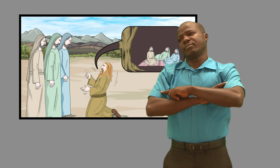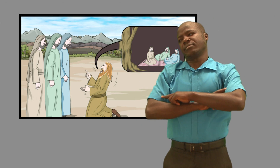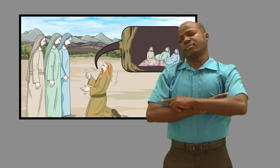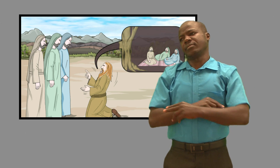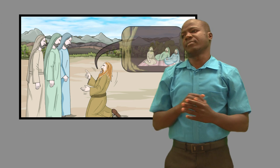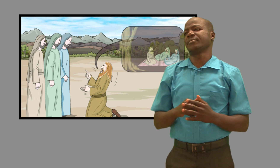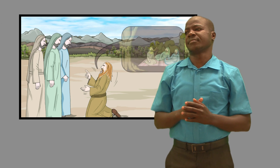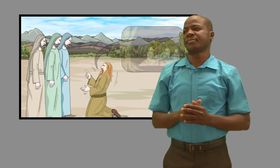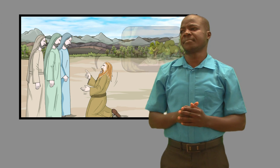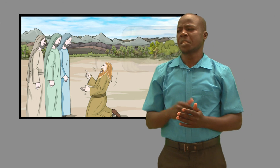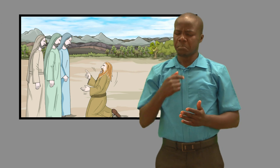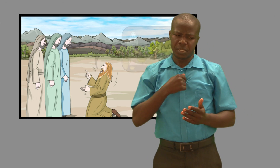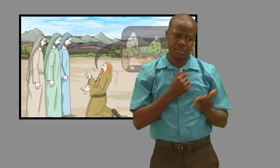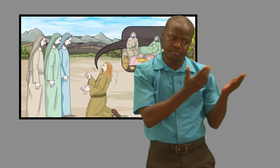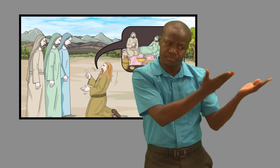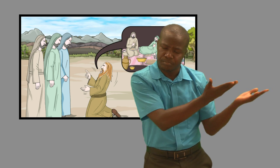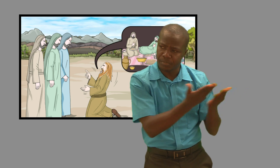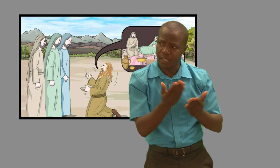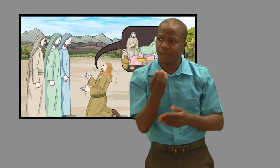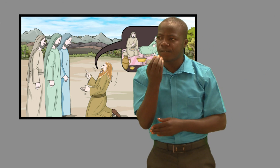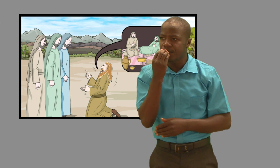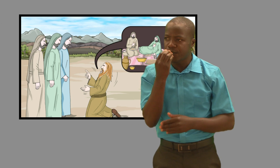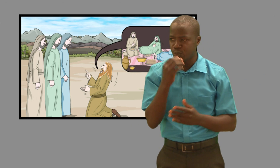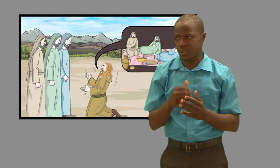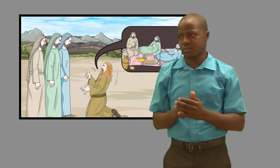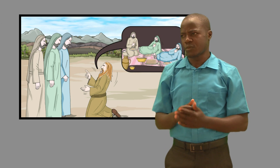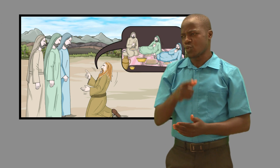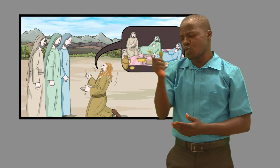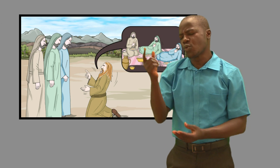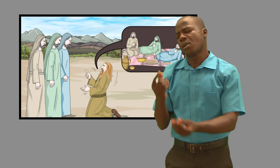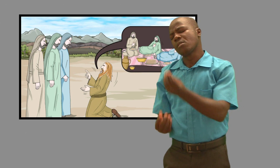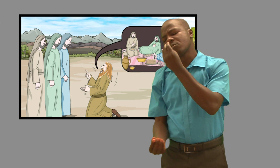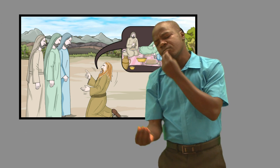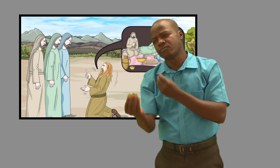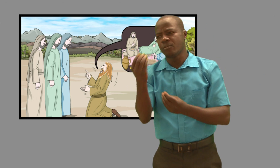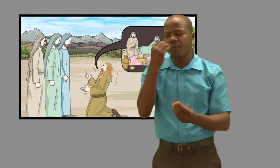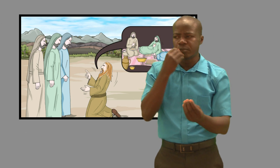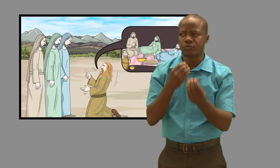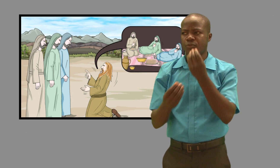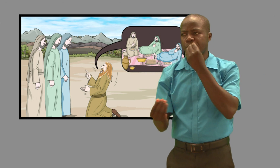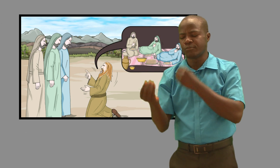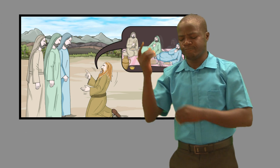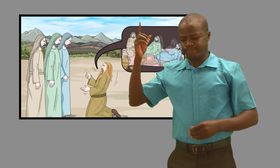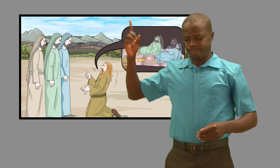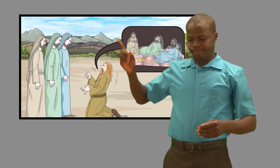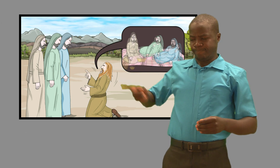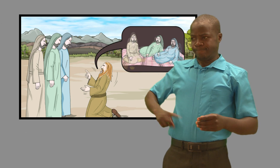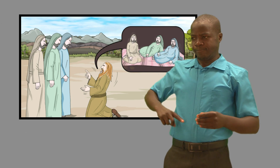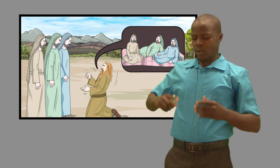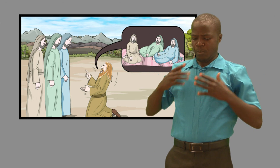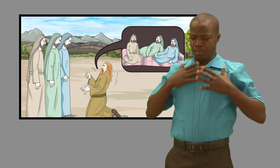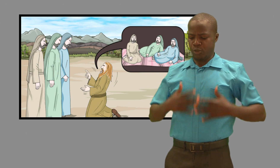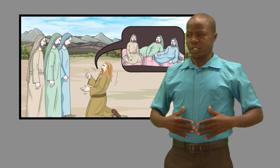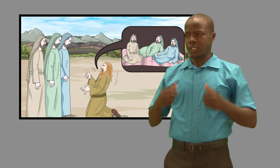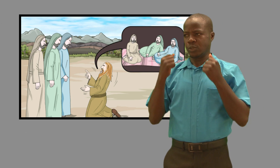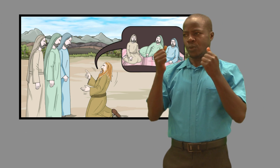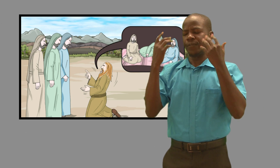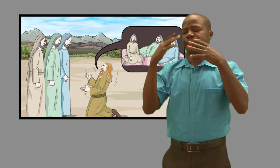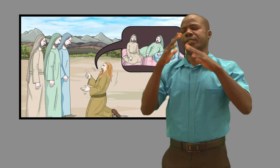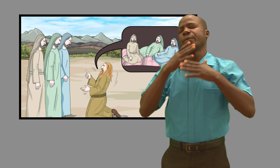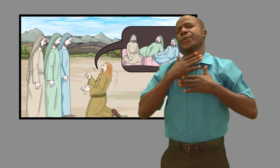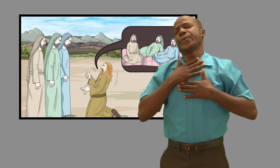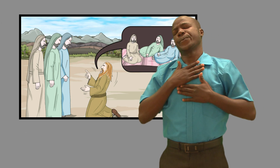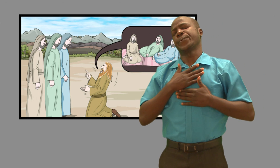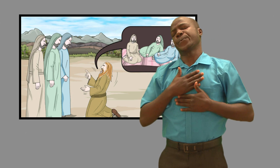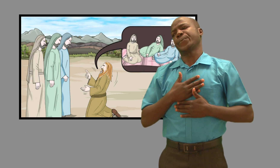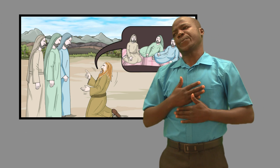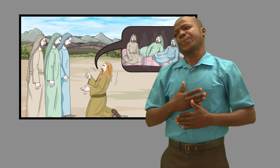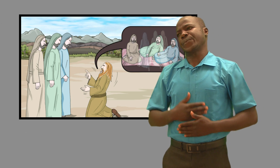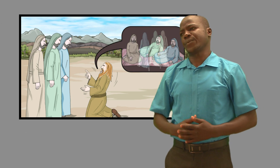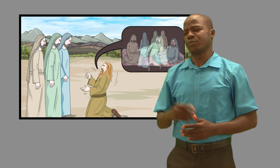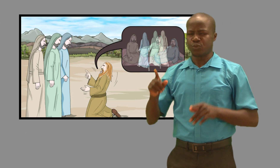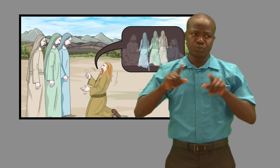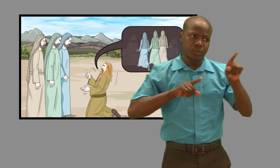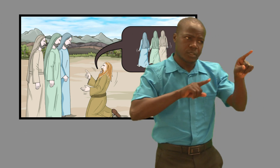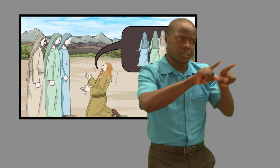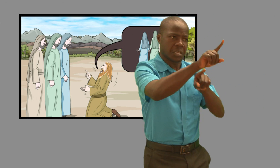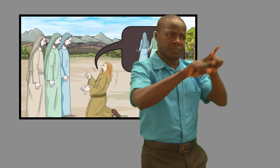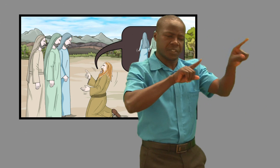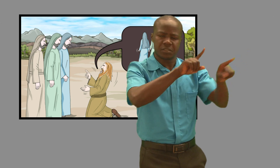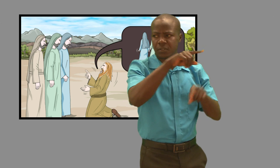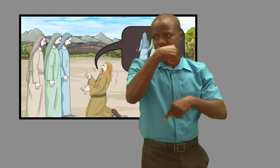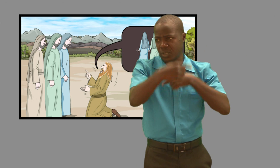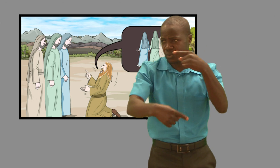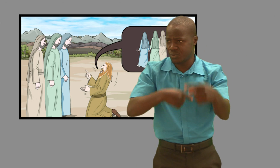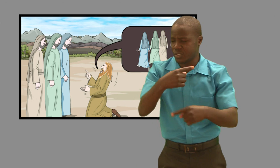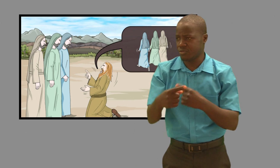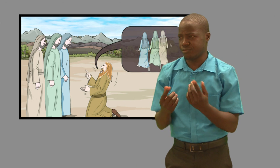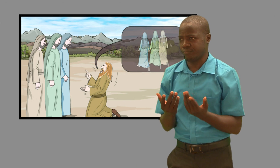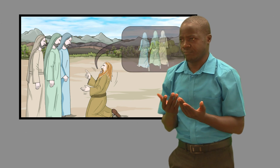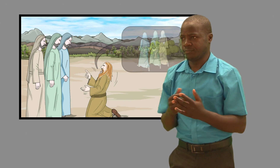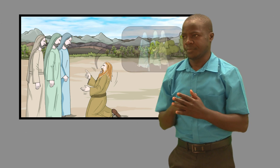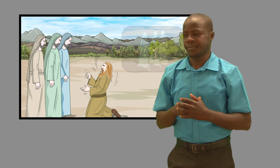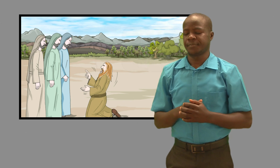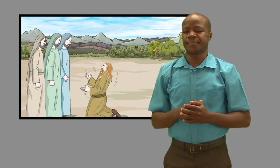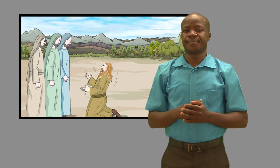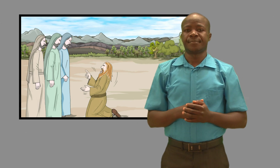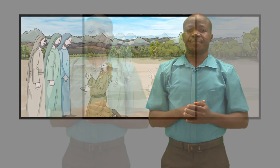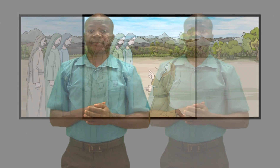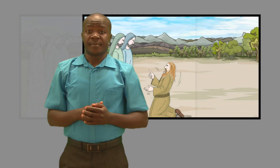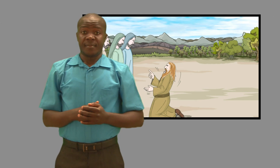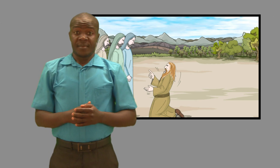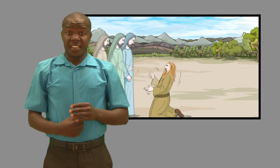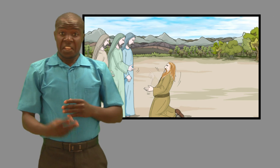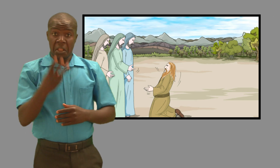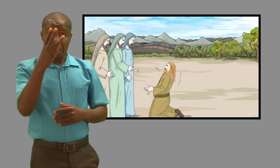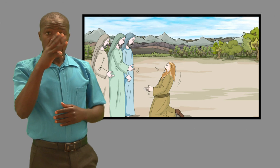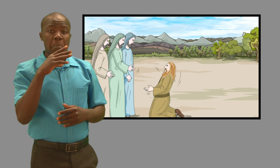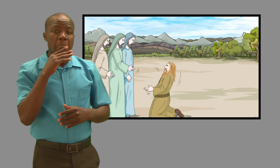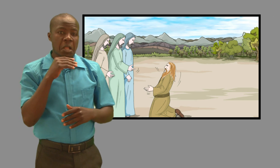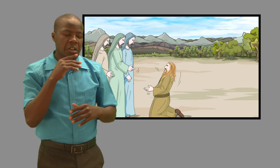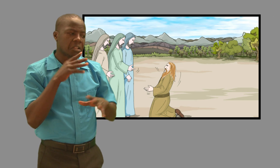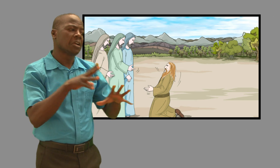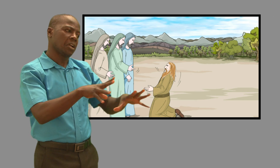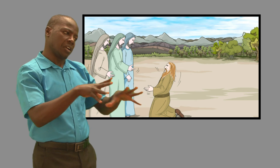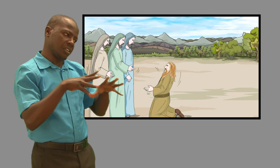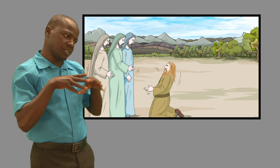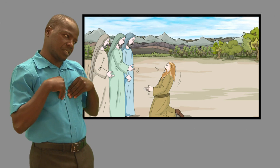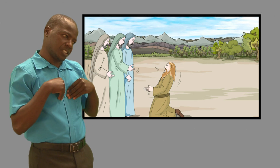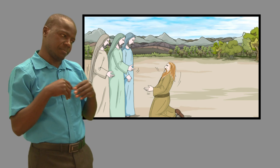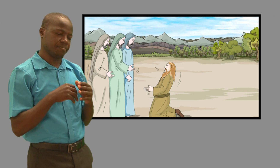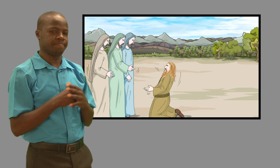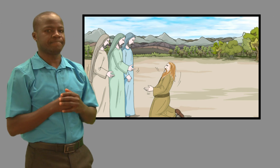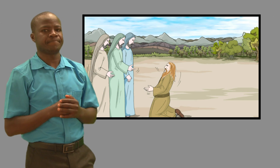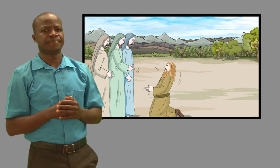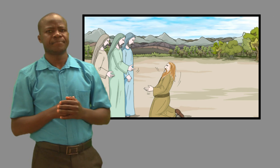And I will bring a bit of bread so that you may refresh yourselves. This is why you have passed your servant’s way.